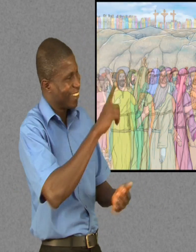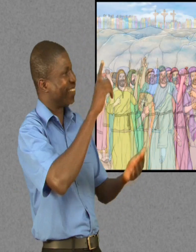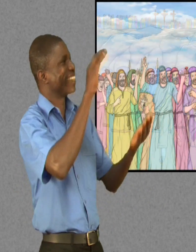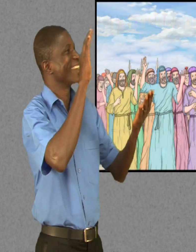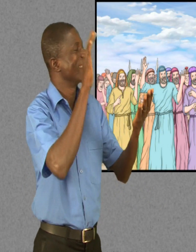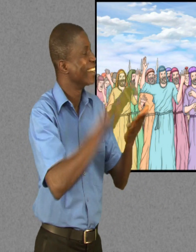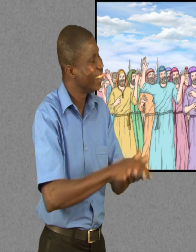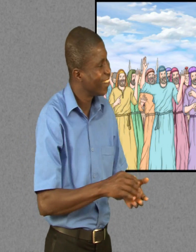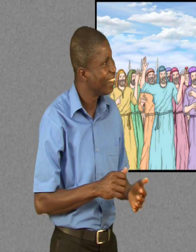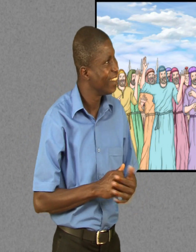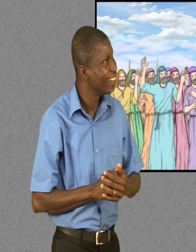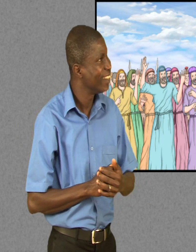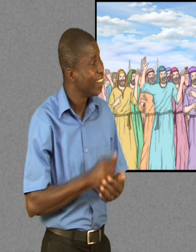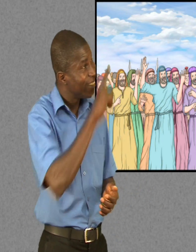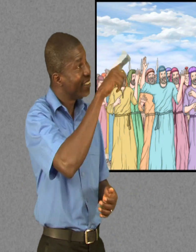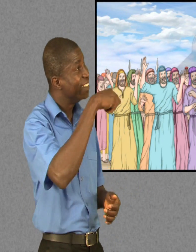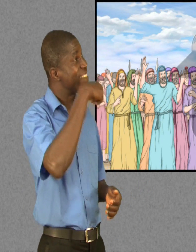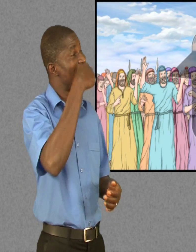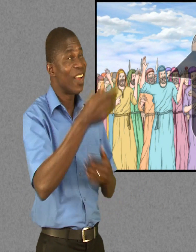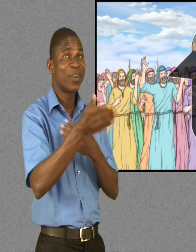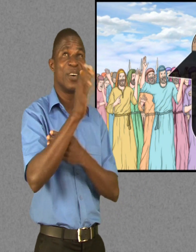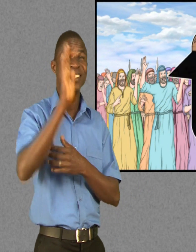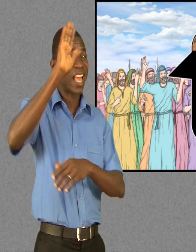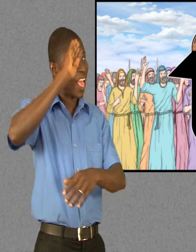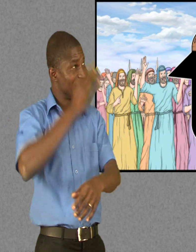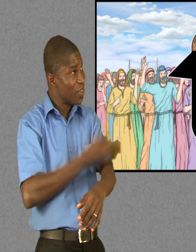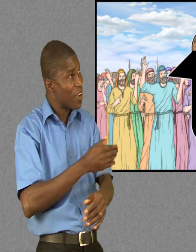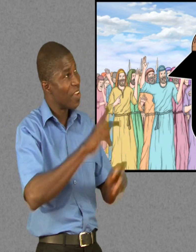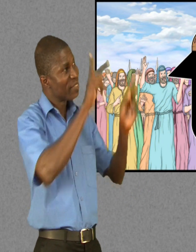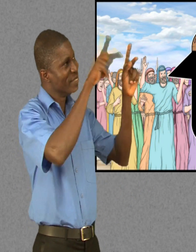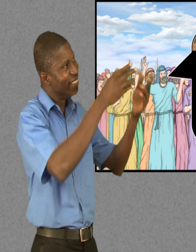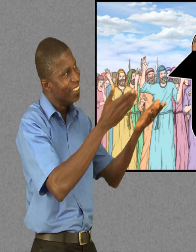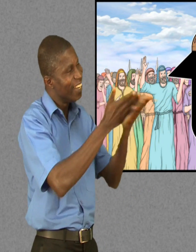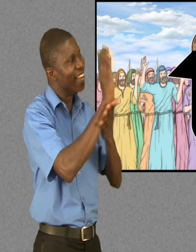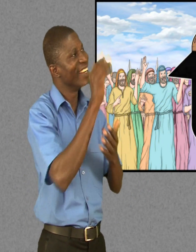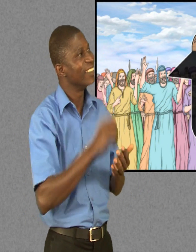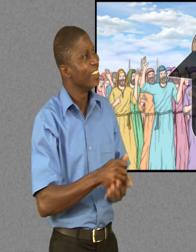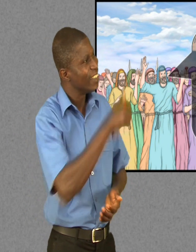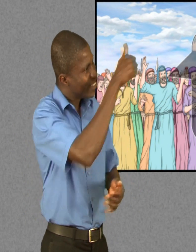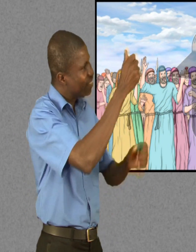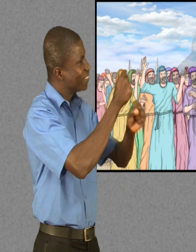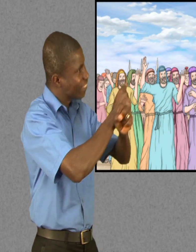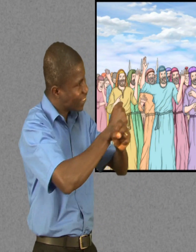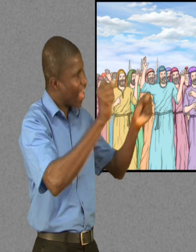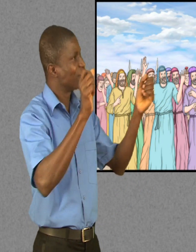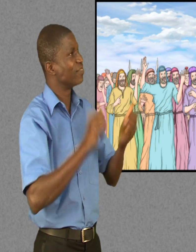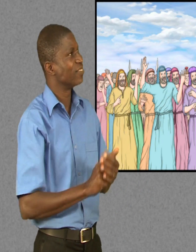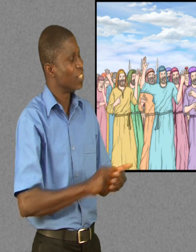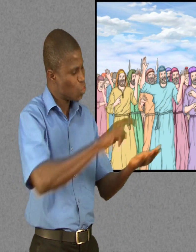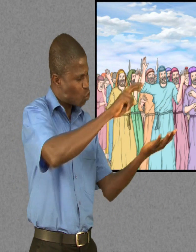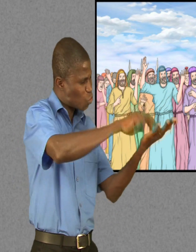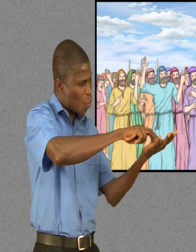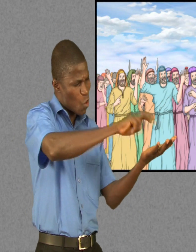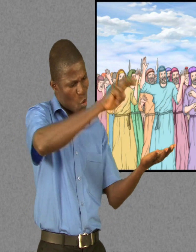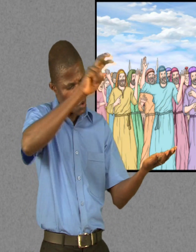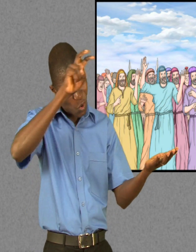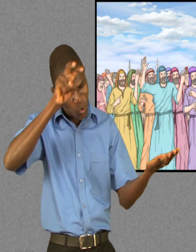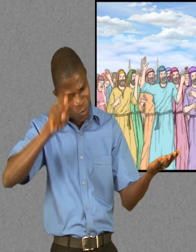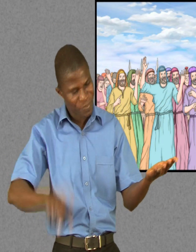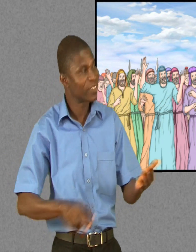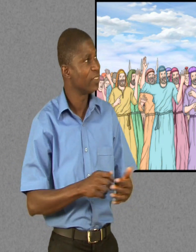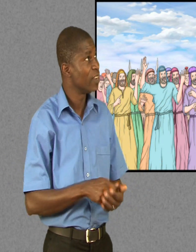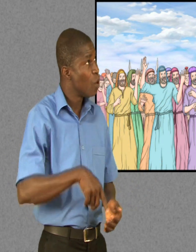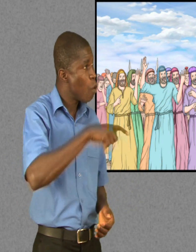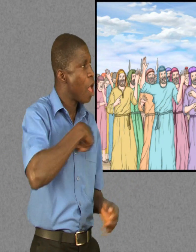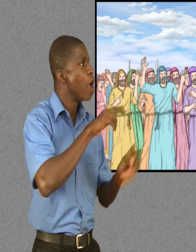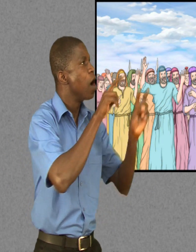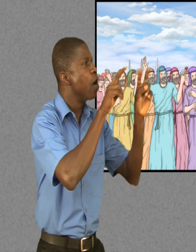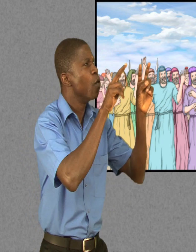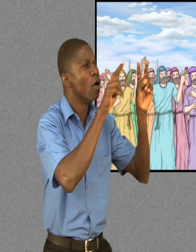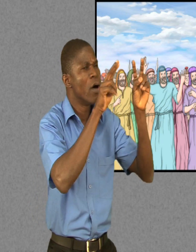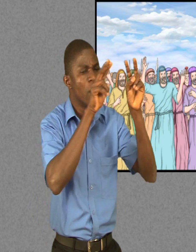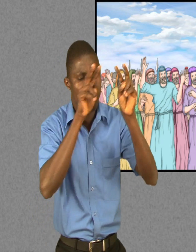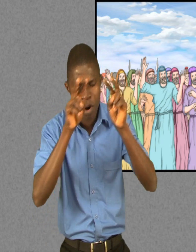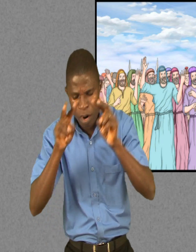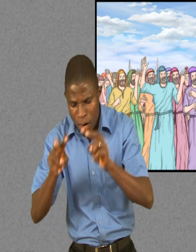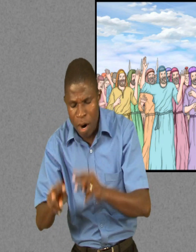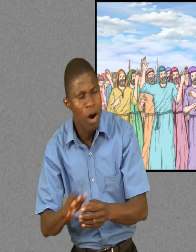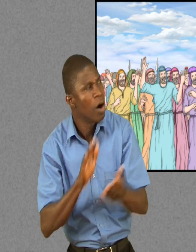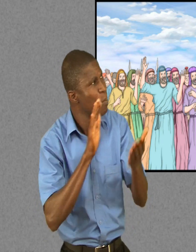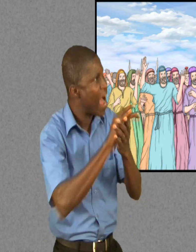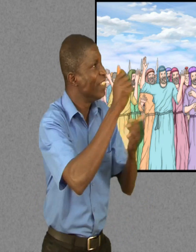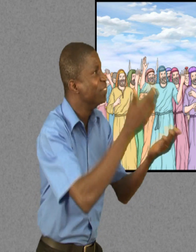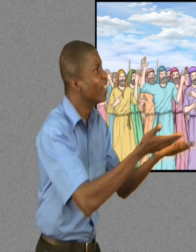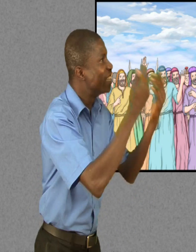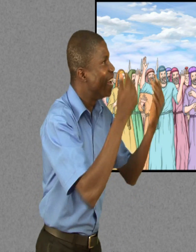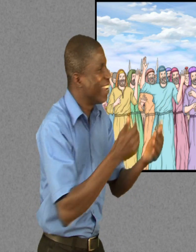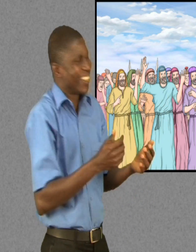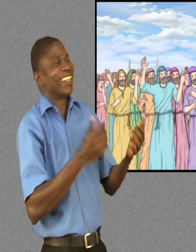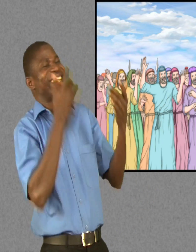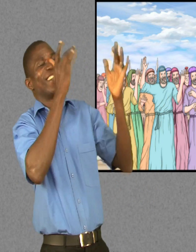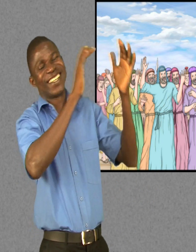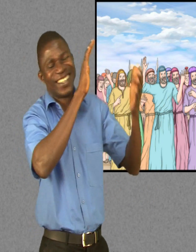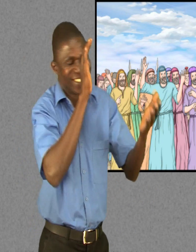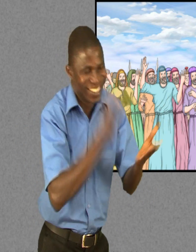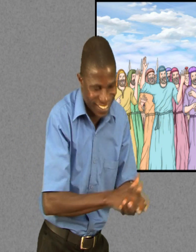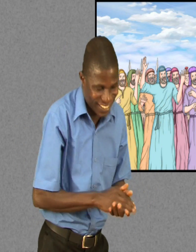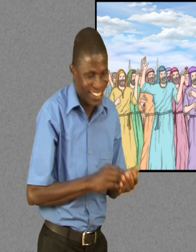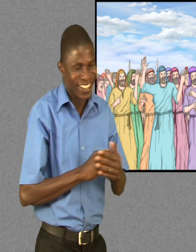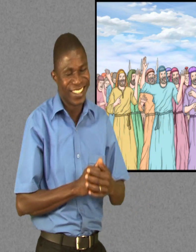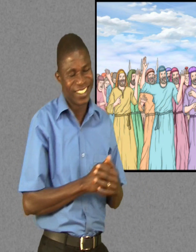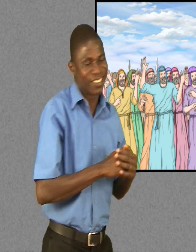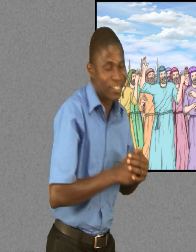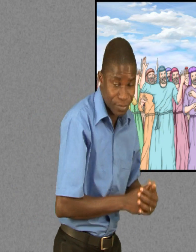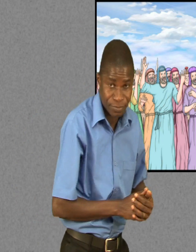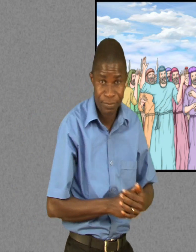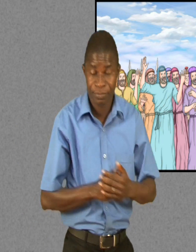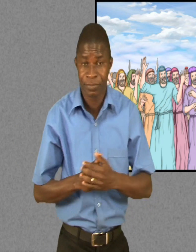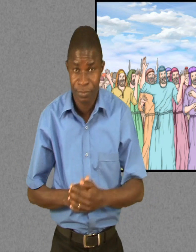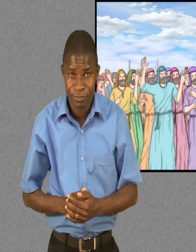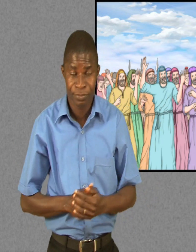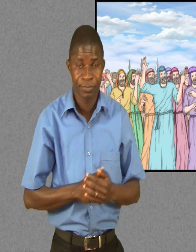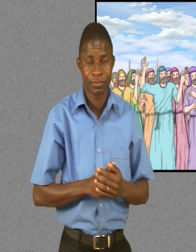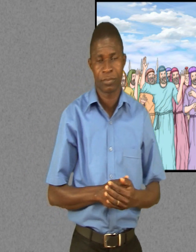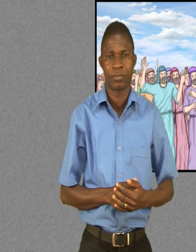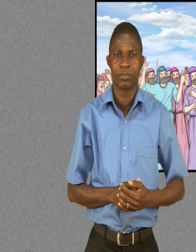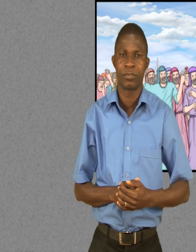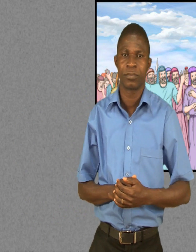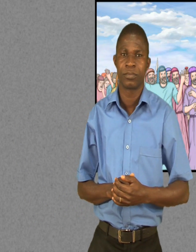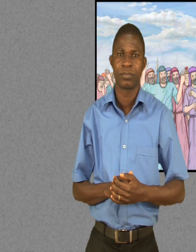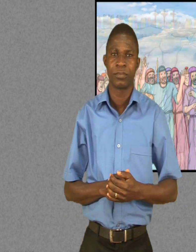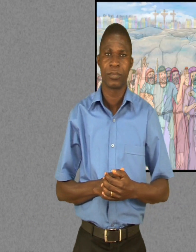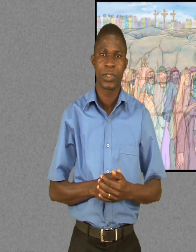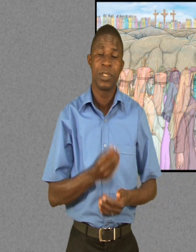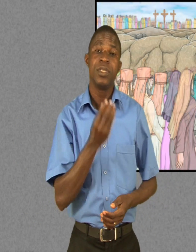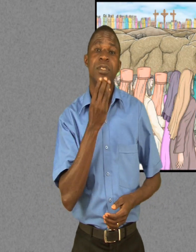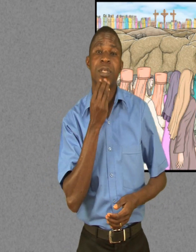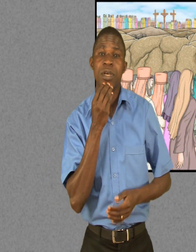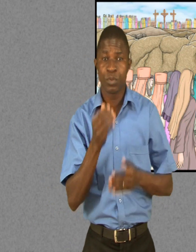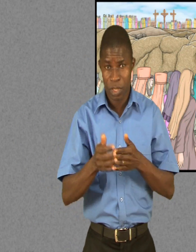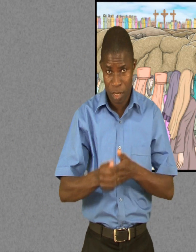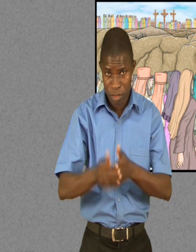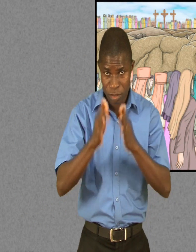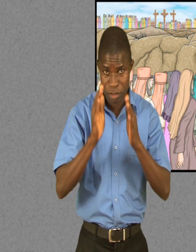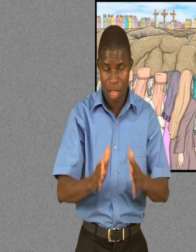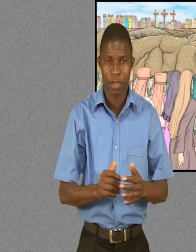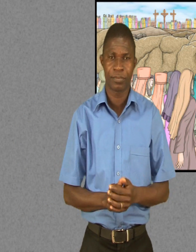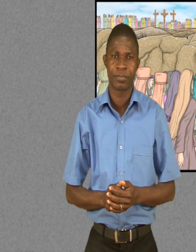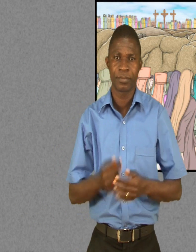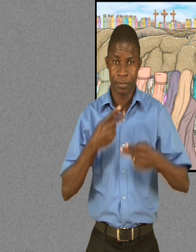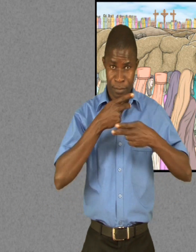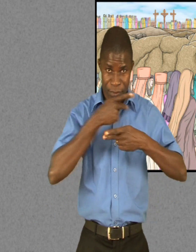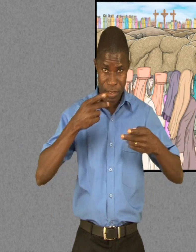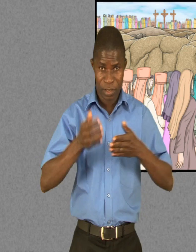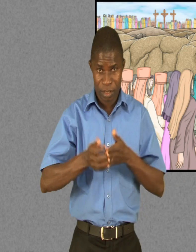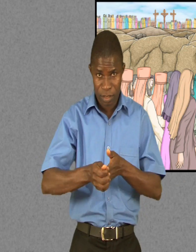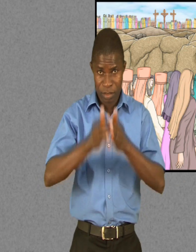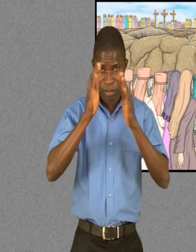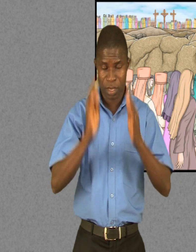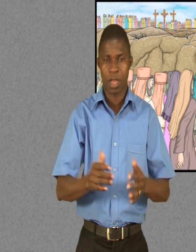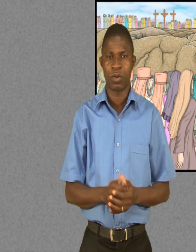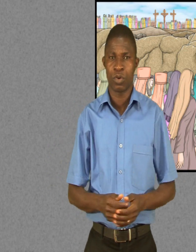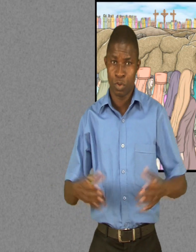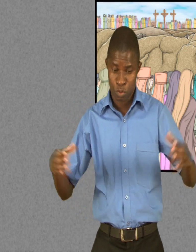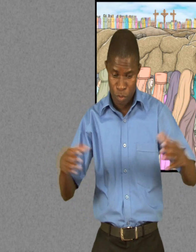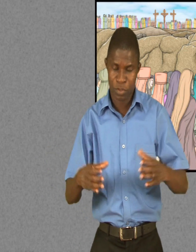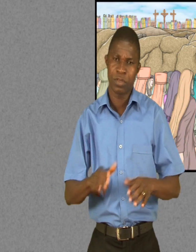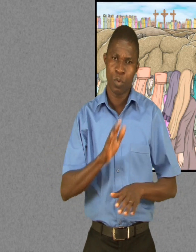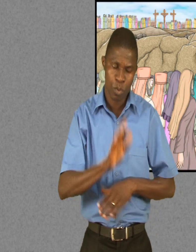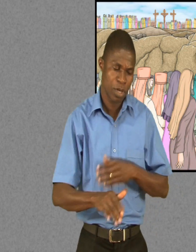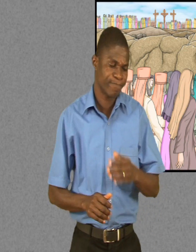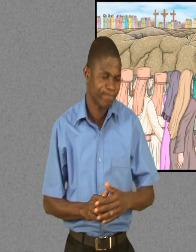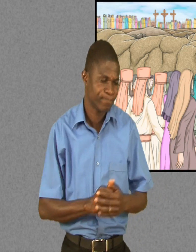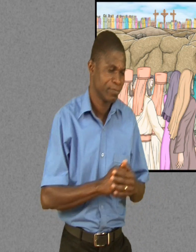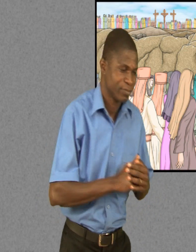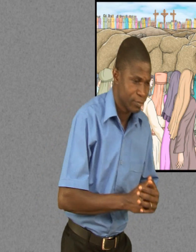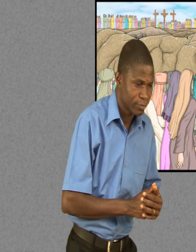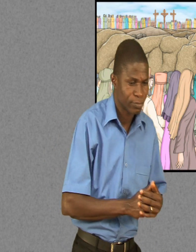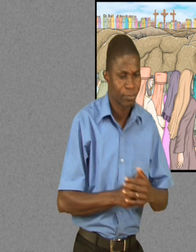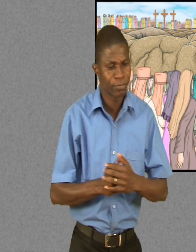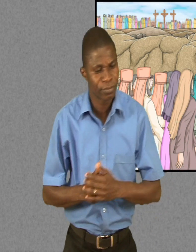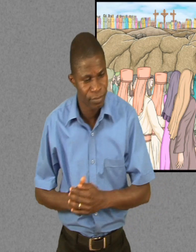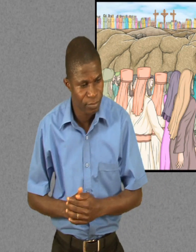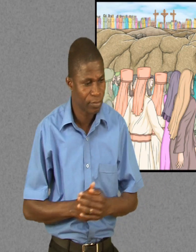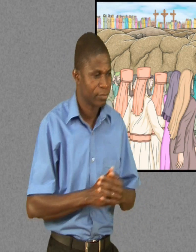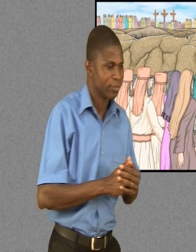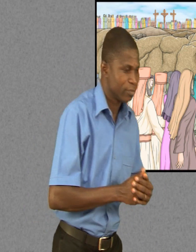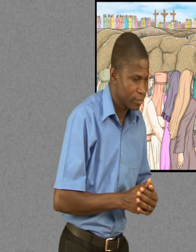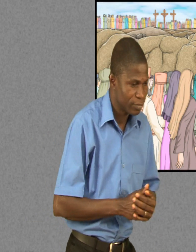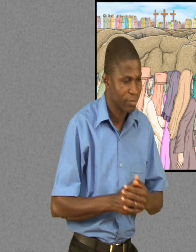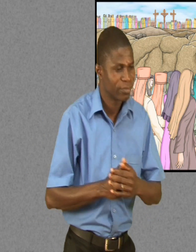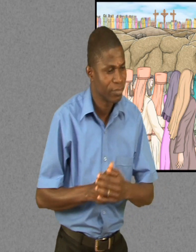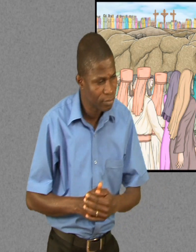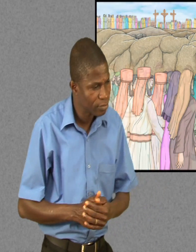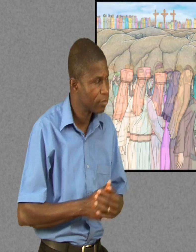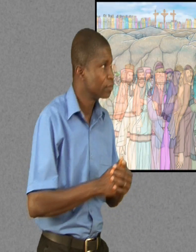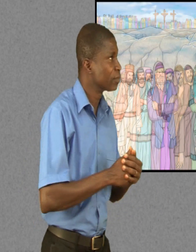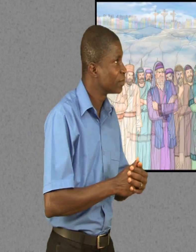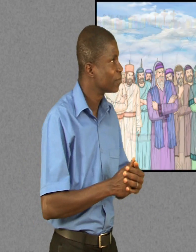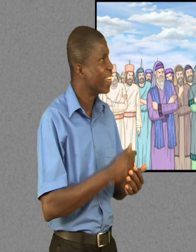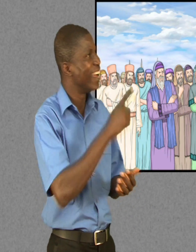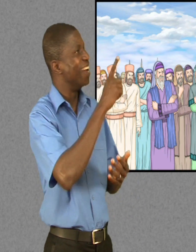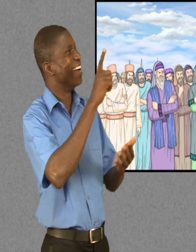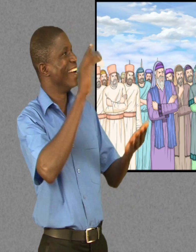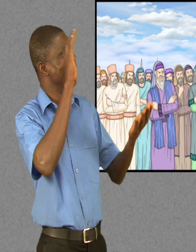If You are the Son of God, come down from the cross!”